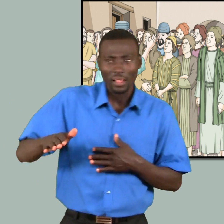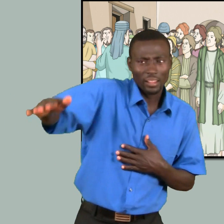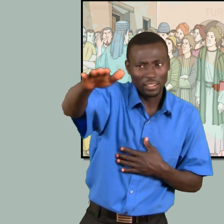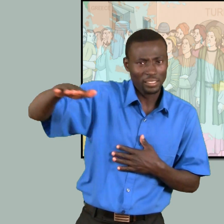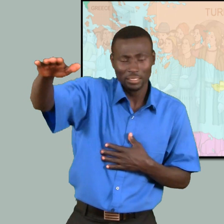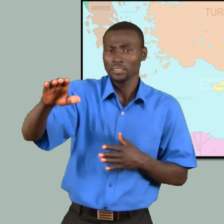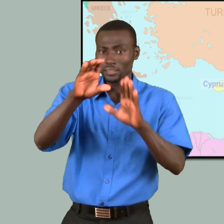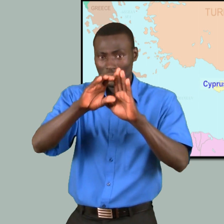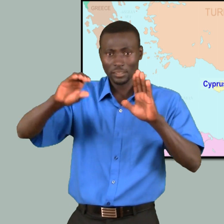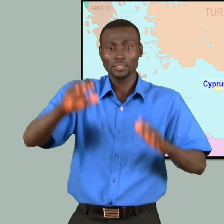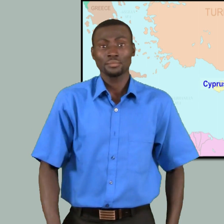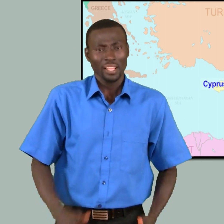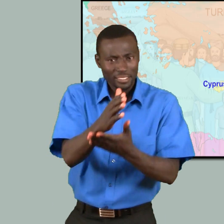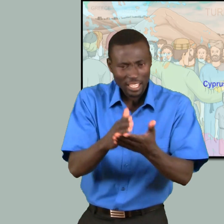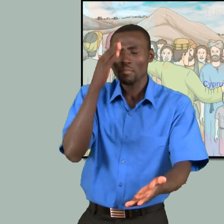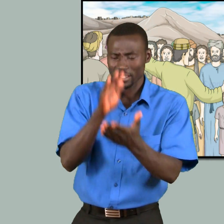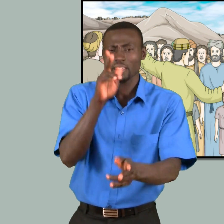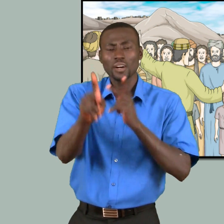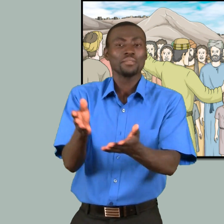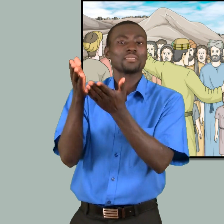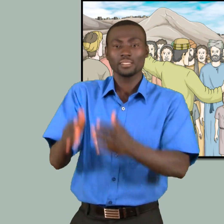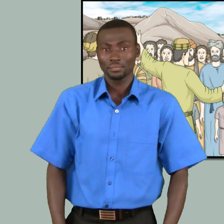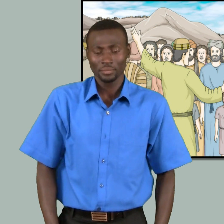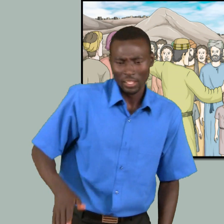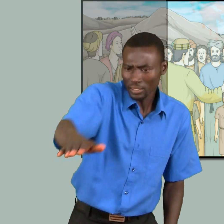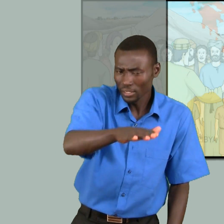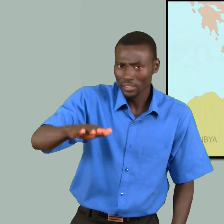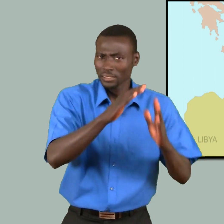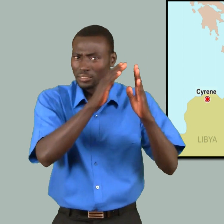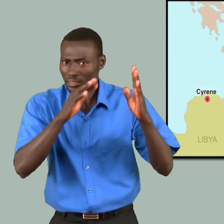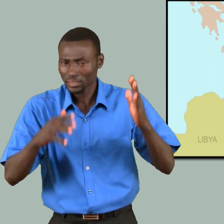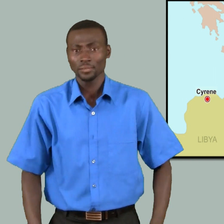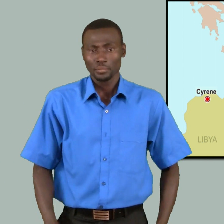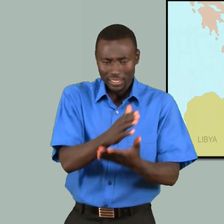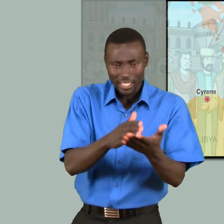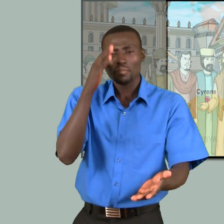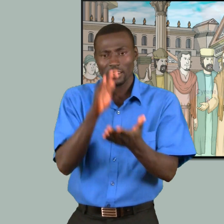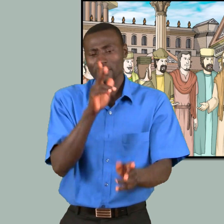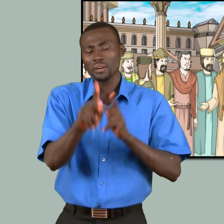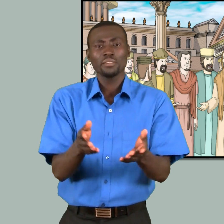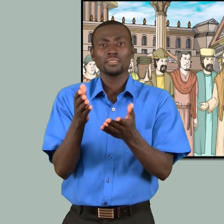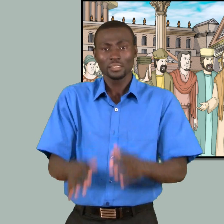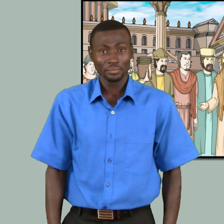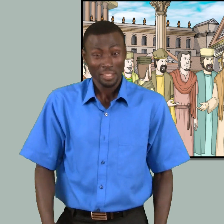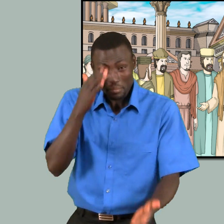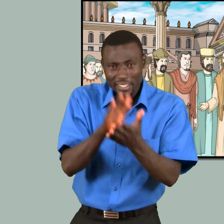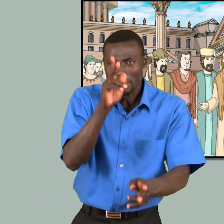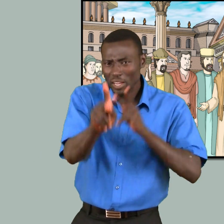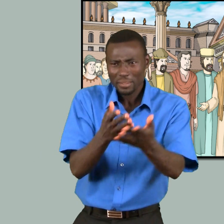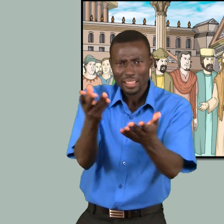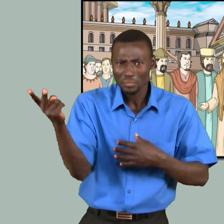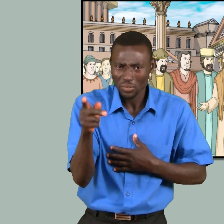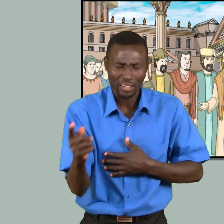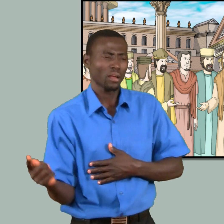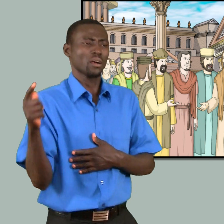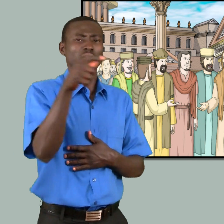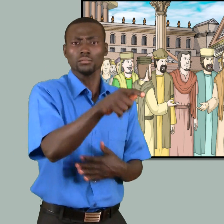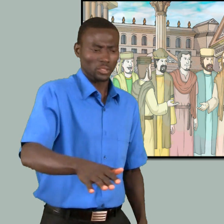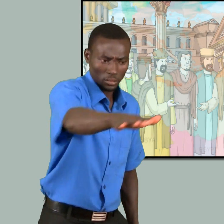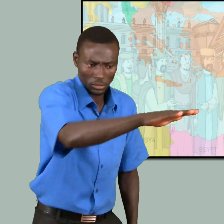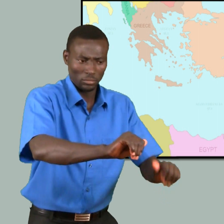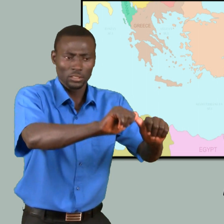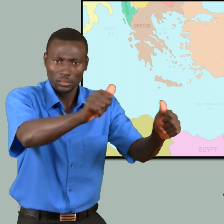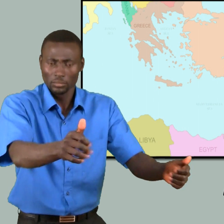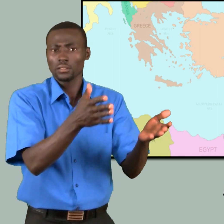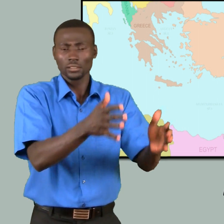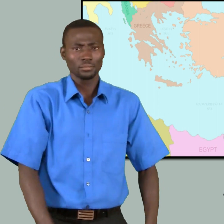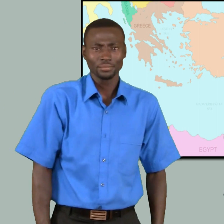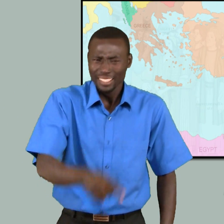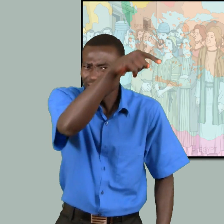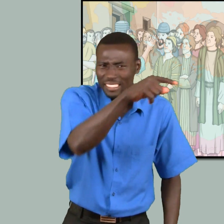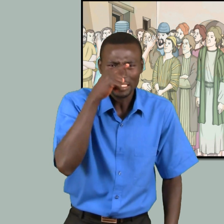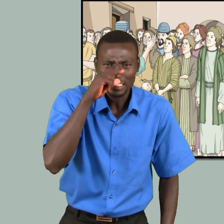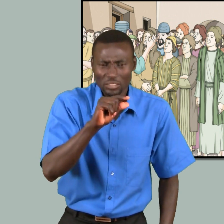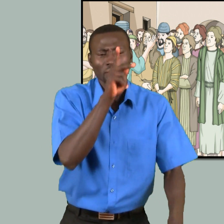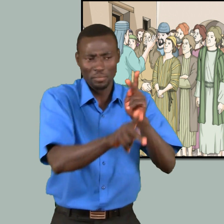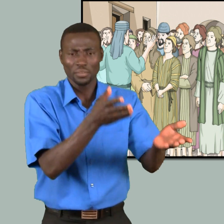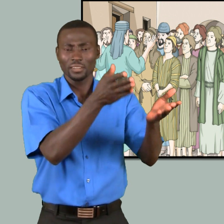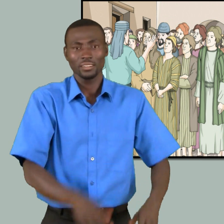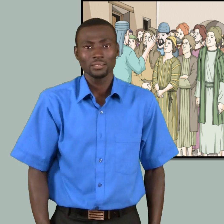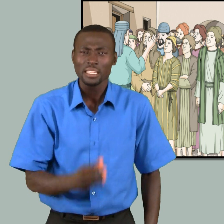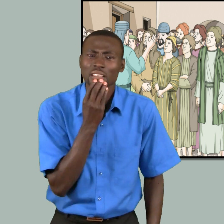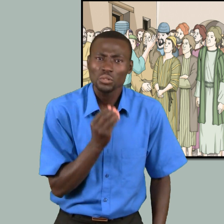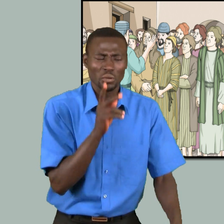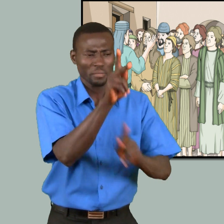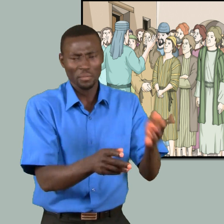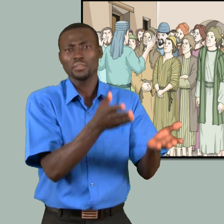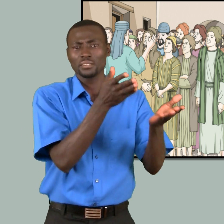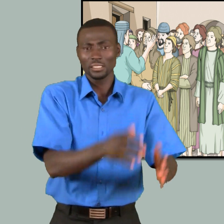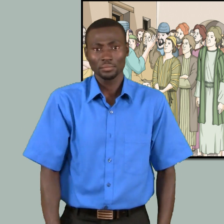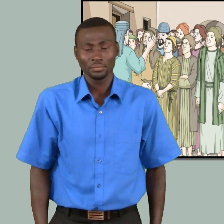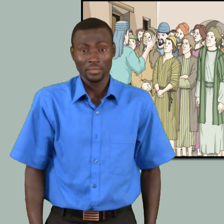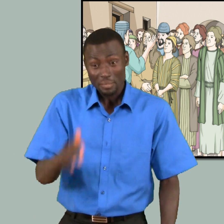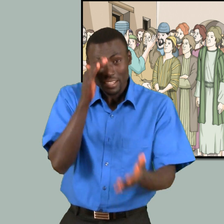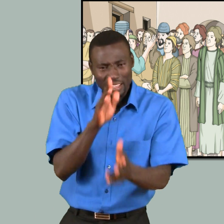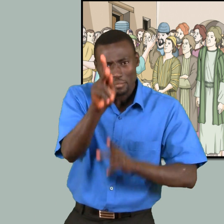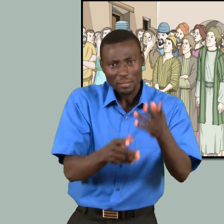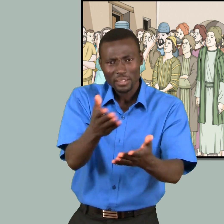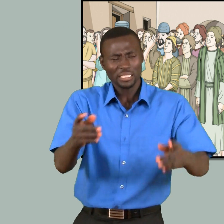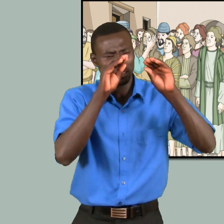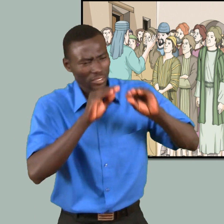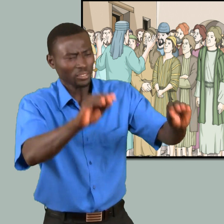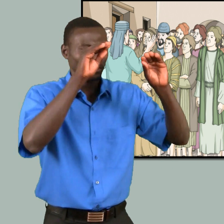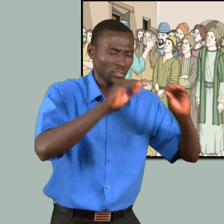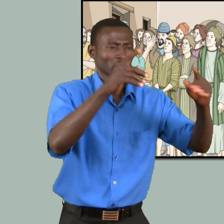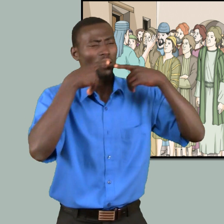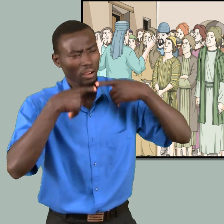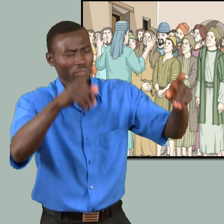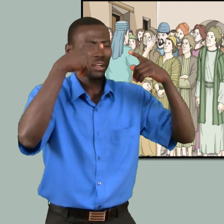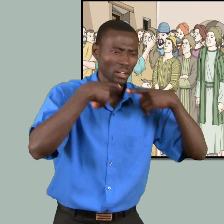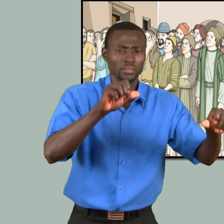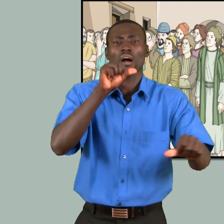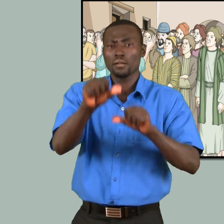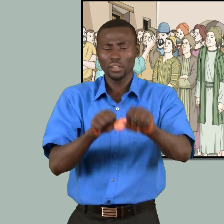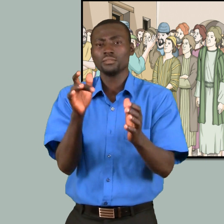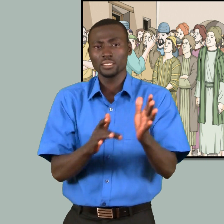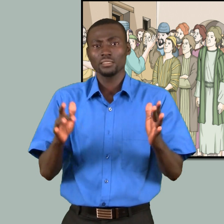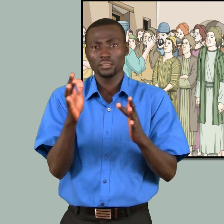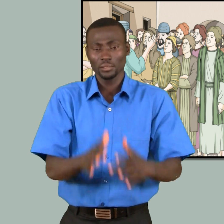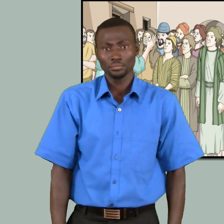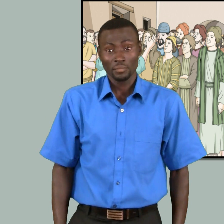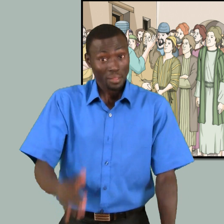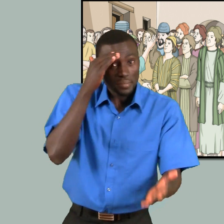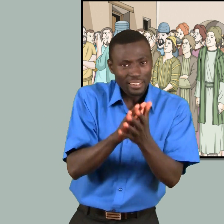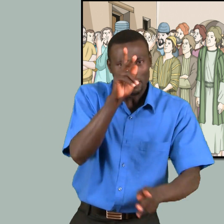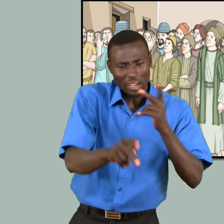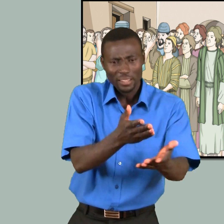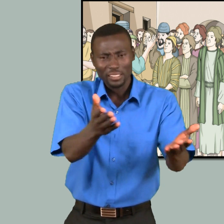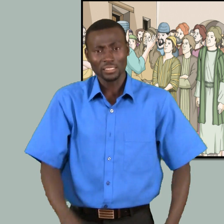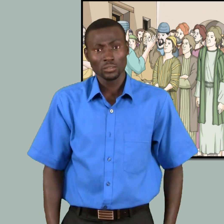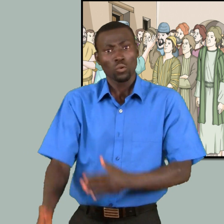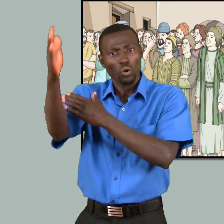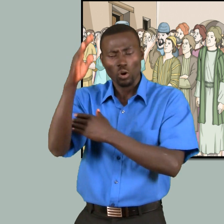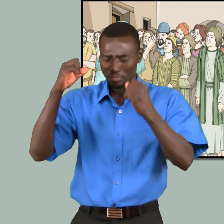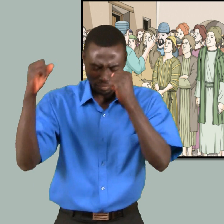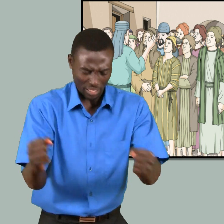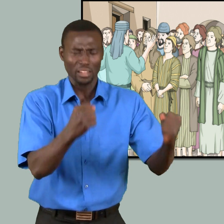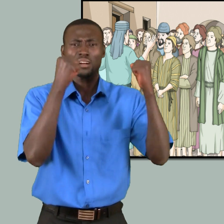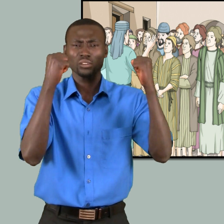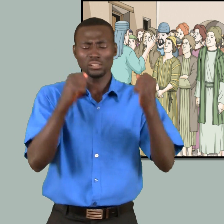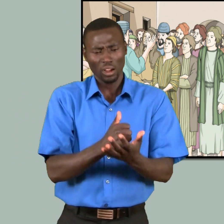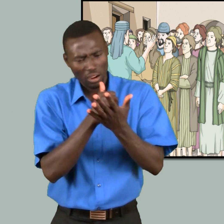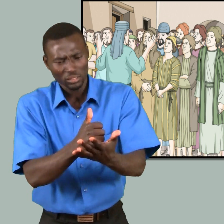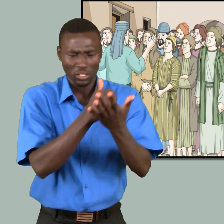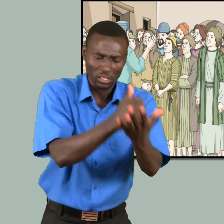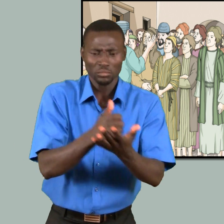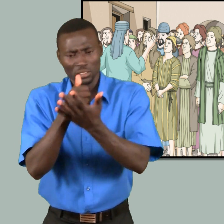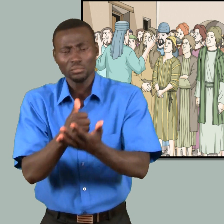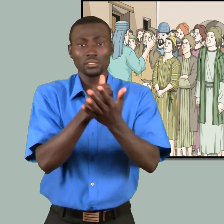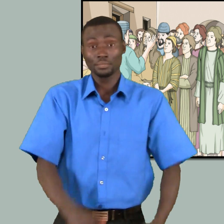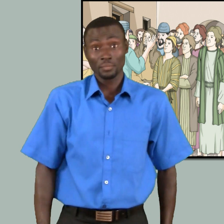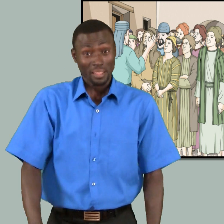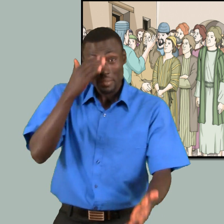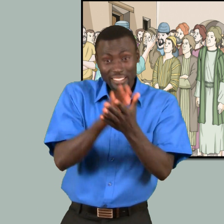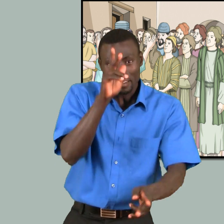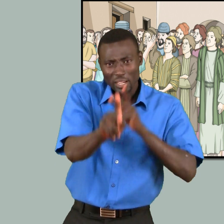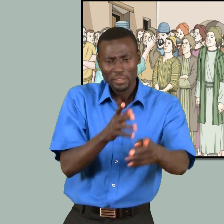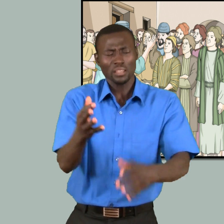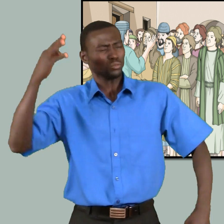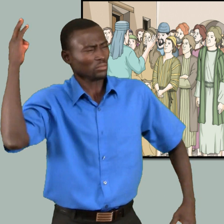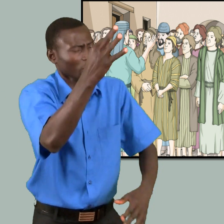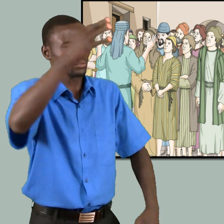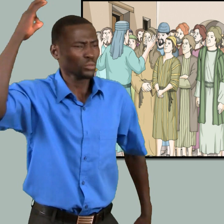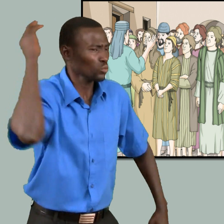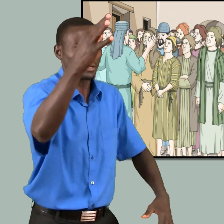But some of them, men from Cyprus and Cyrene, went to Antioch and began speaking to the Greeks as well, proclaiming the good news about the Lord Jesus.